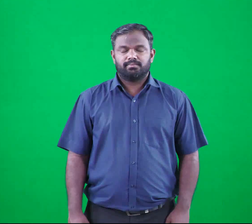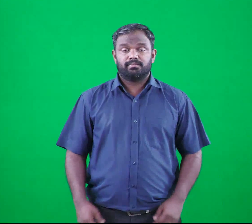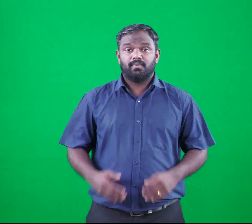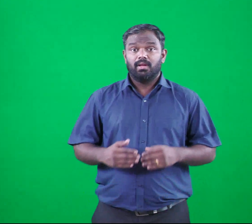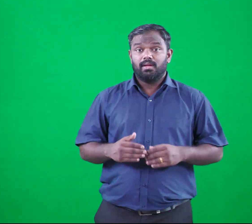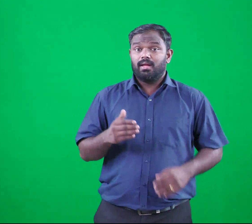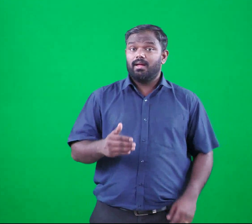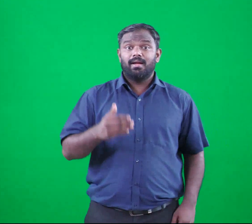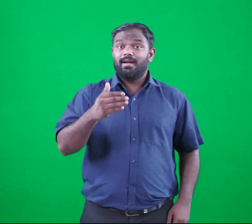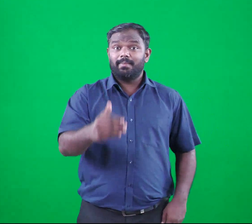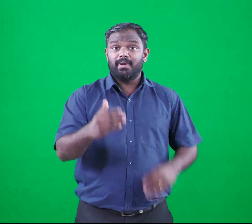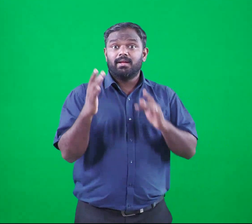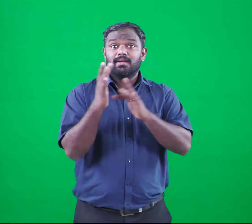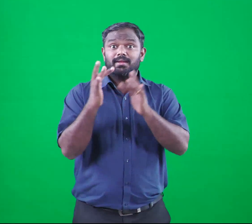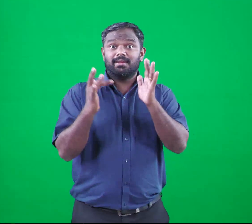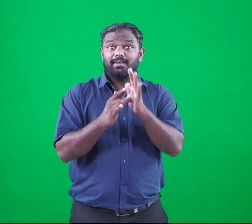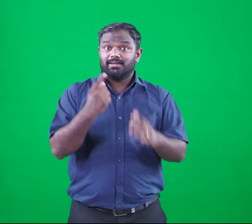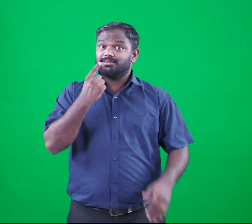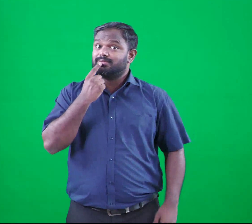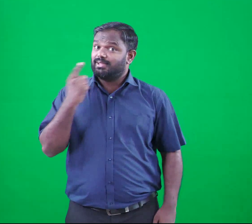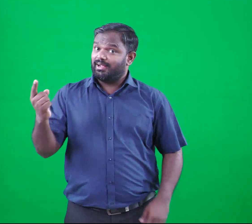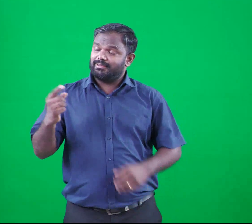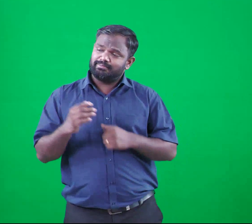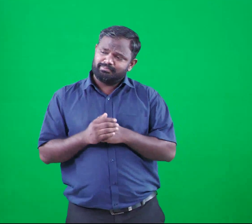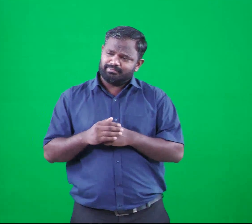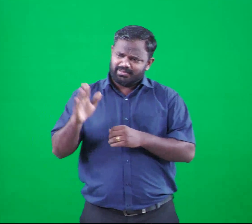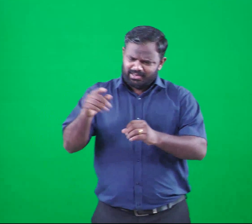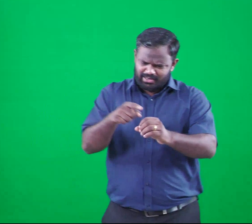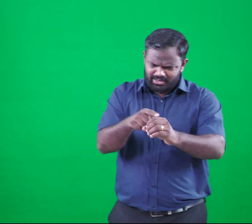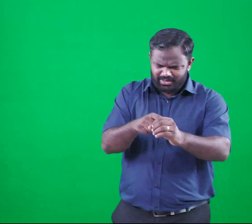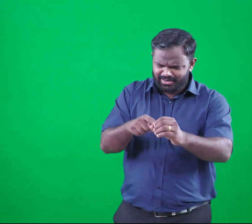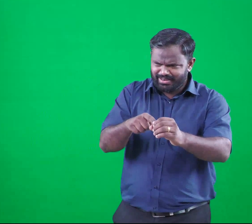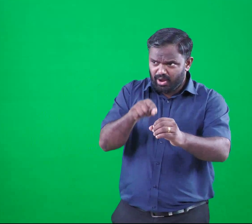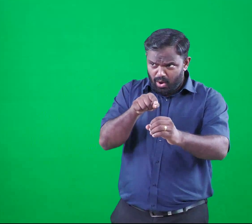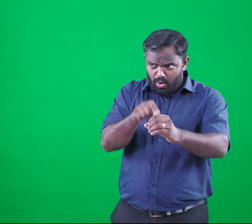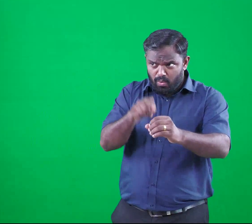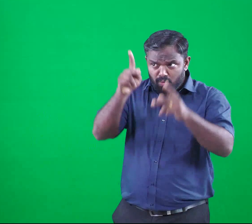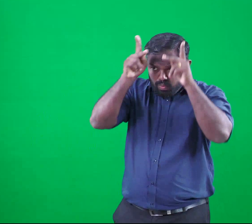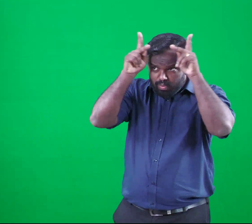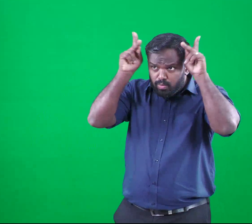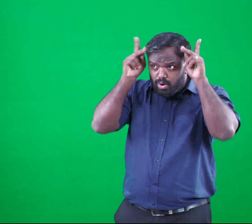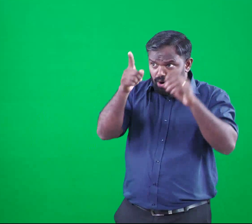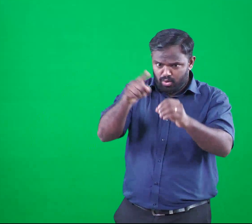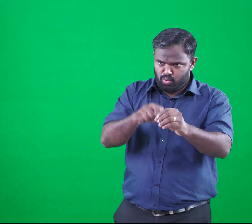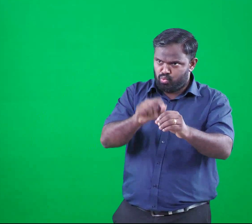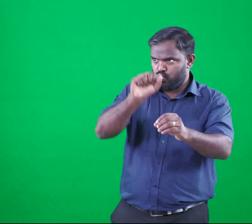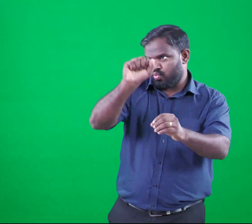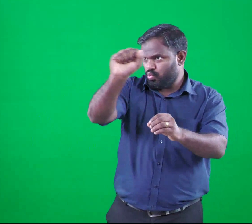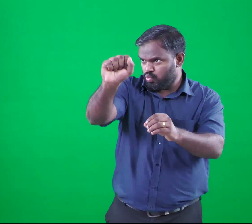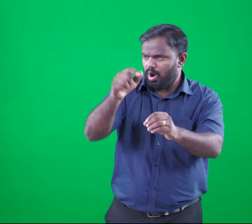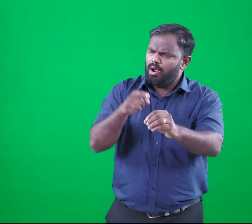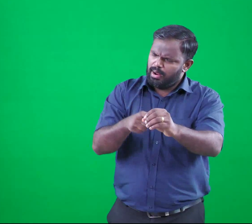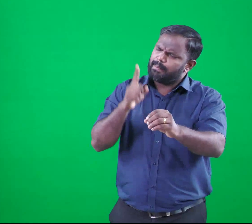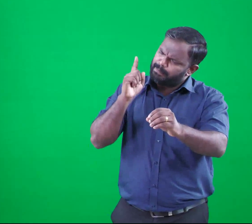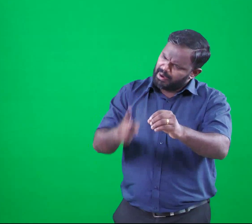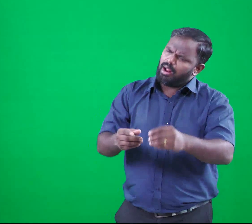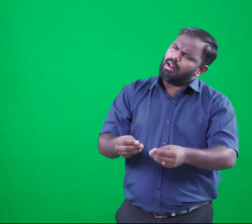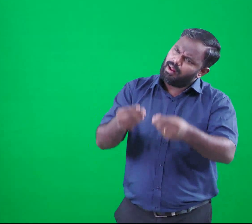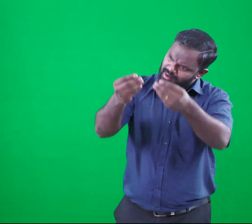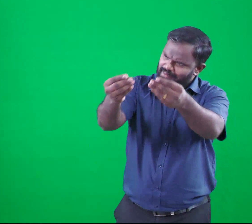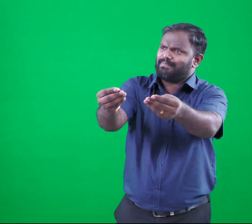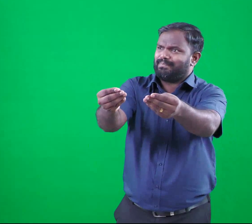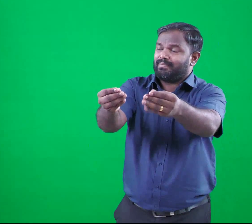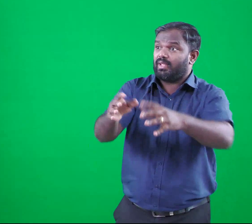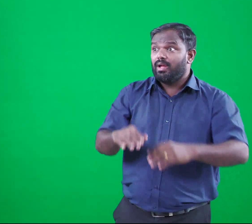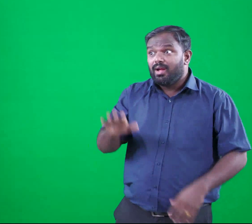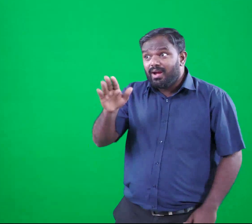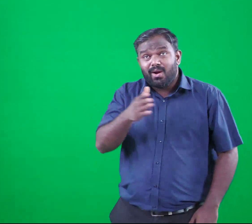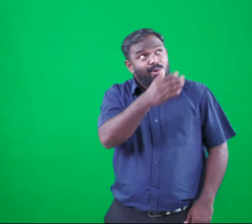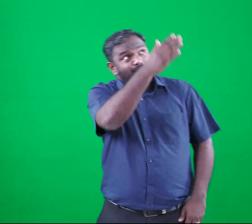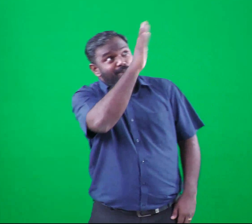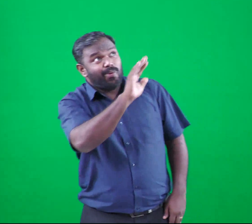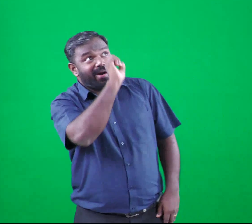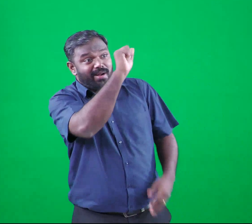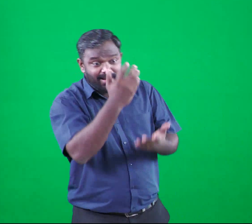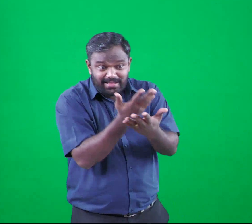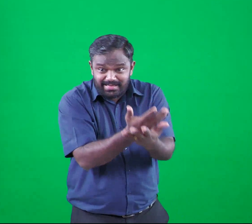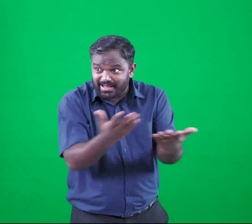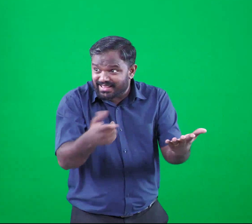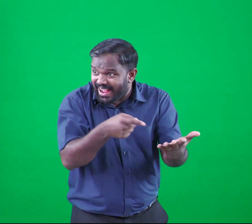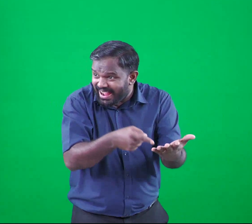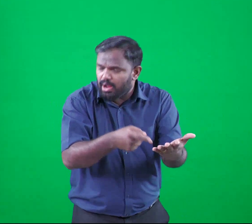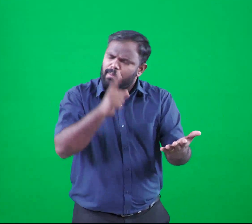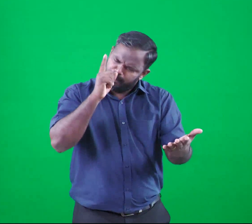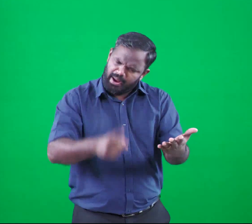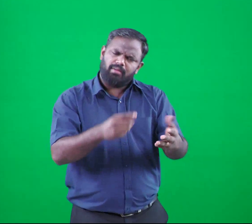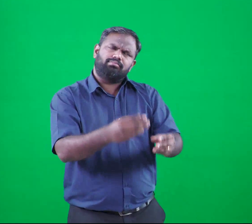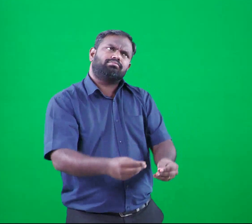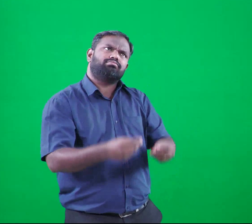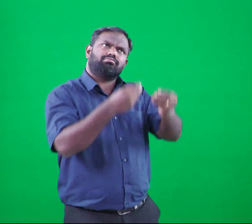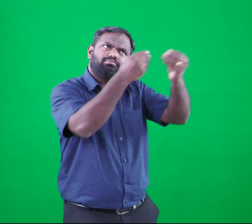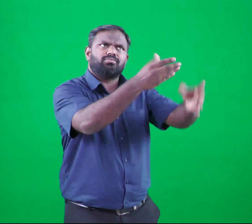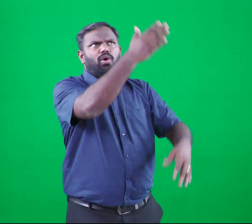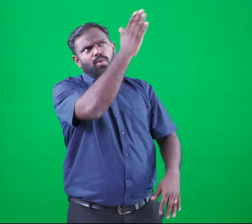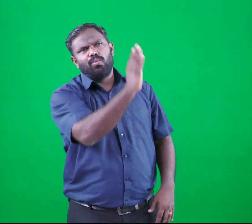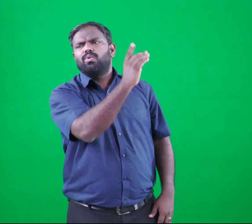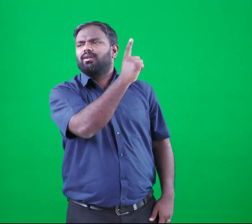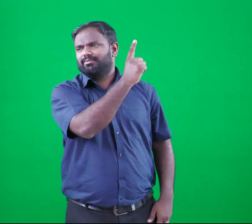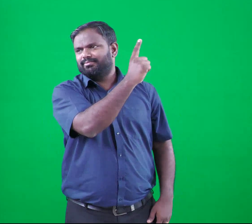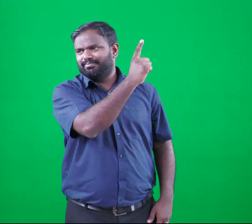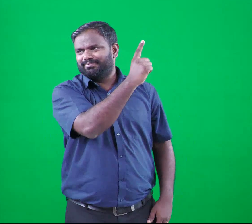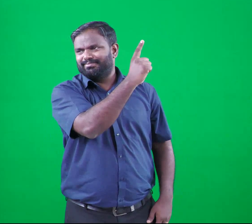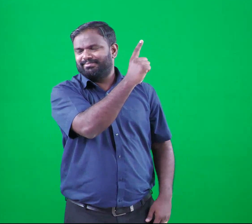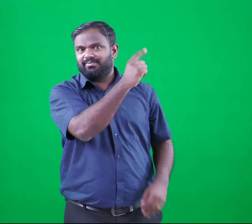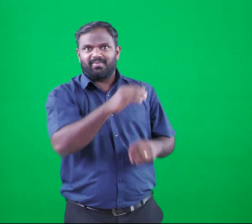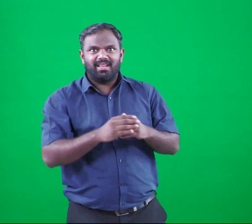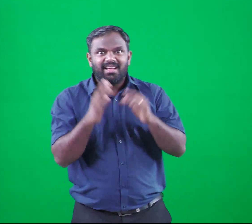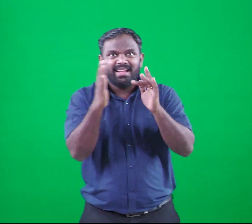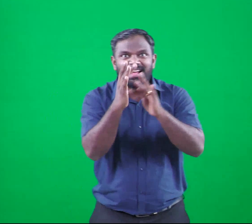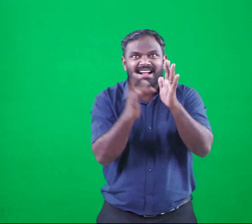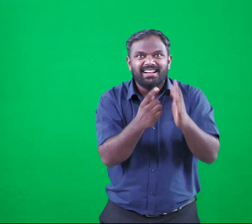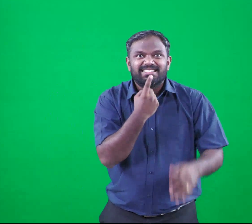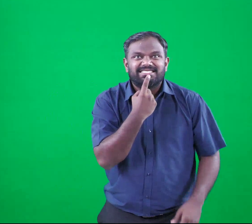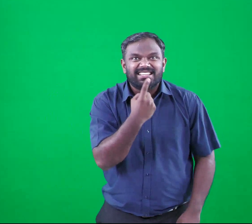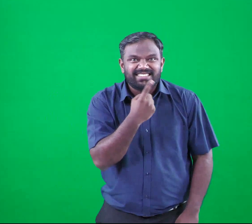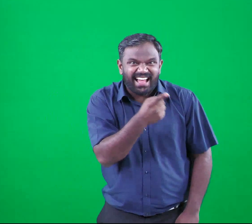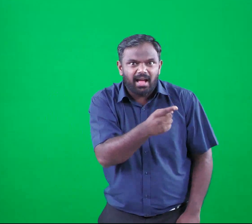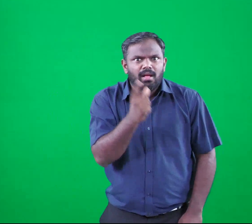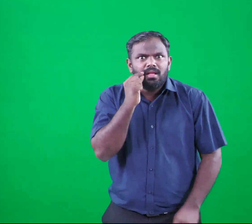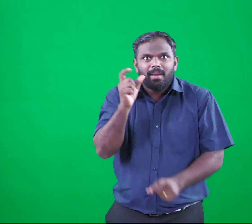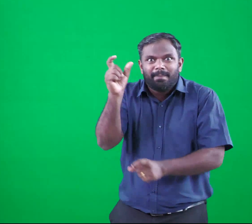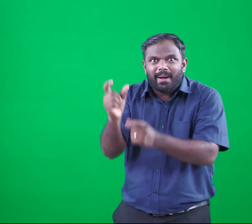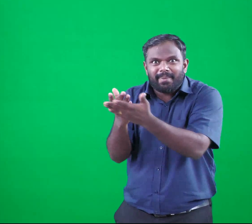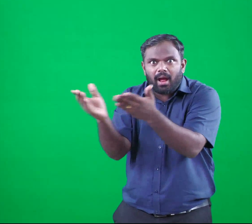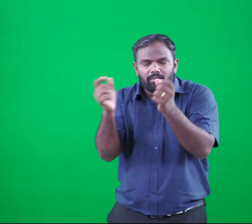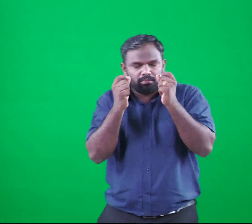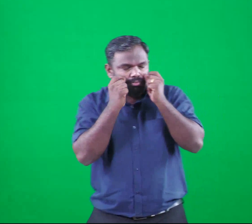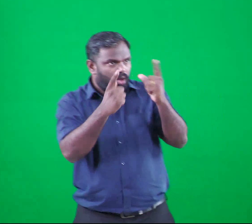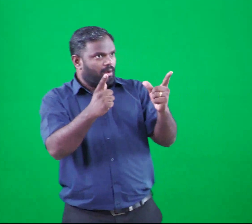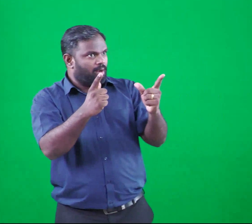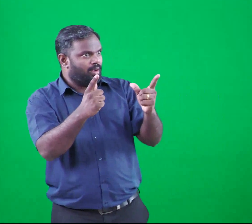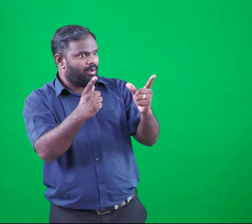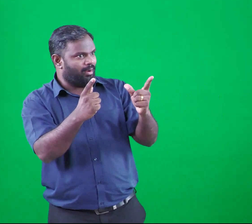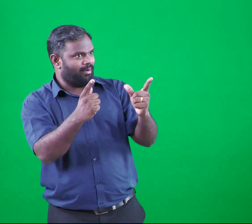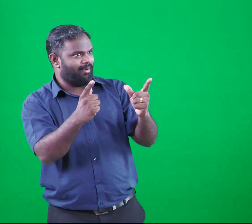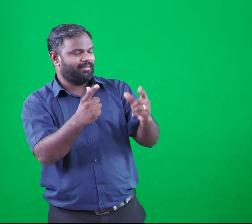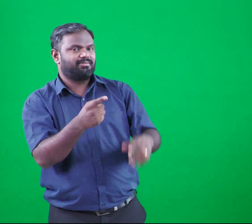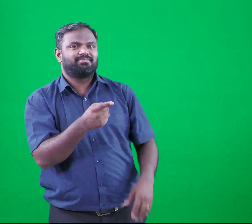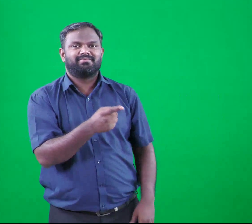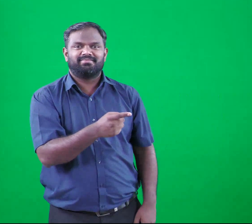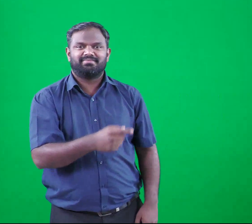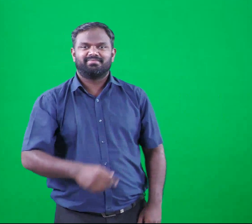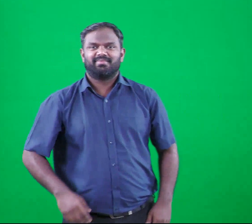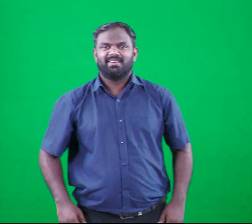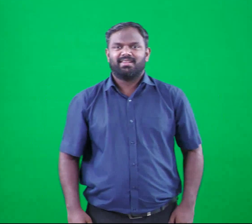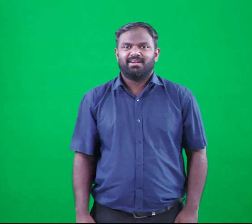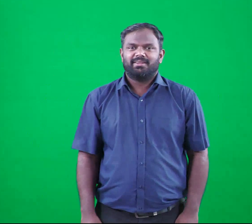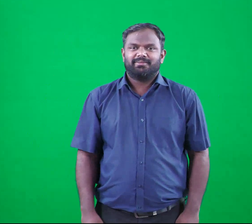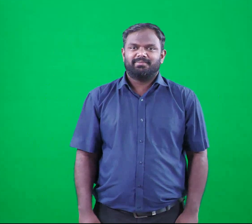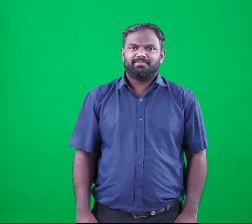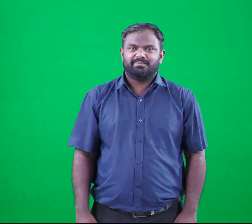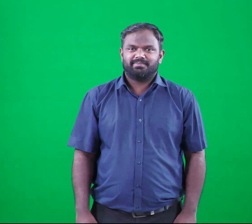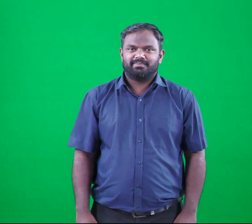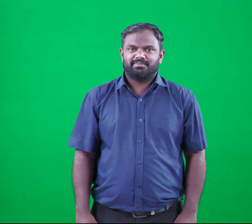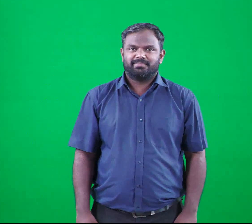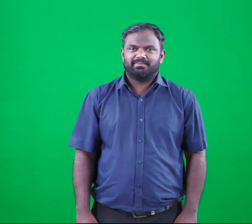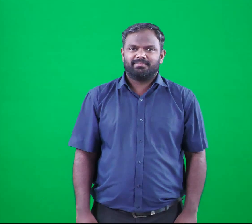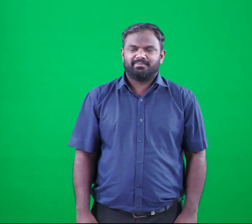Then Jesus told them, "Give to Caesar what is Caesar's, and to God what is God's." And they marveled at Him.